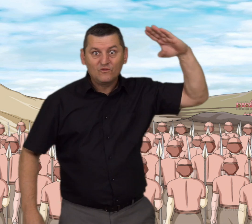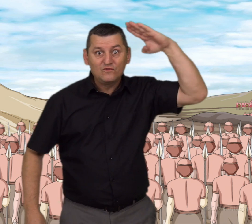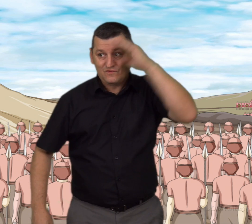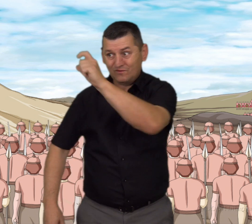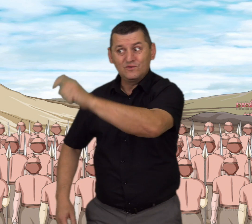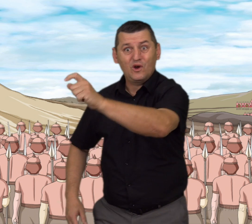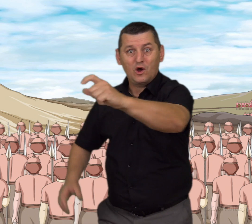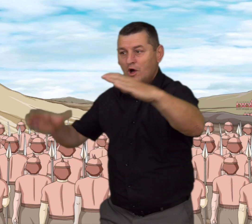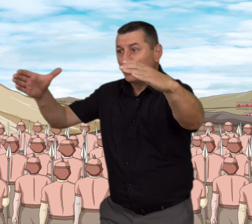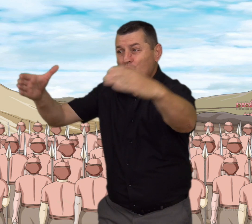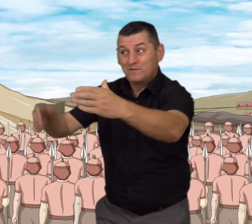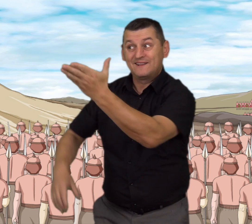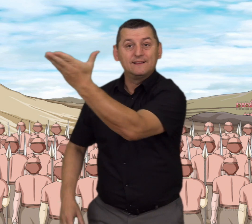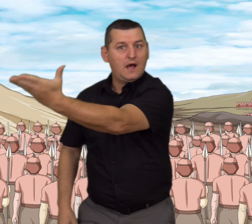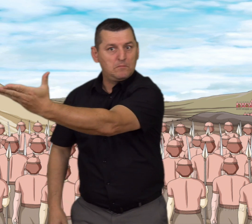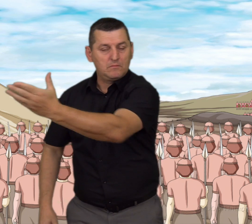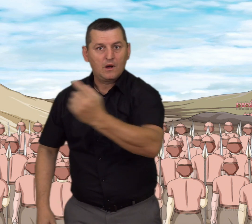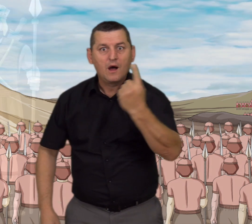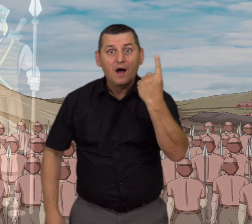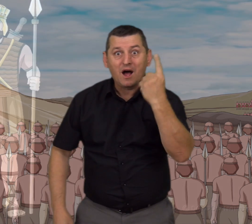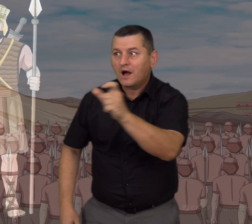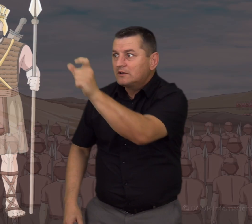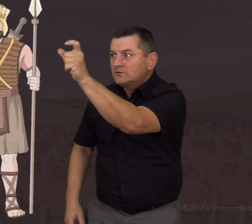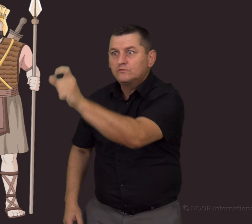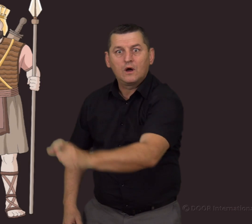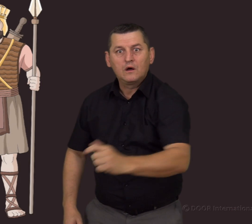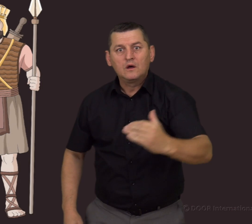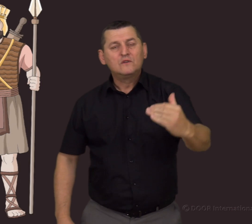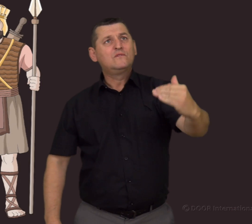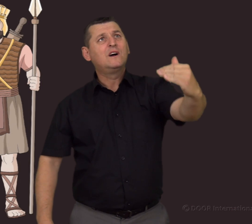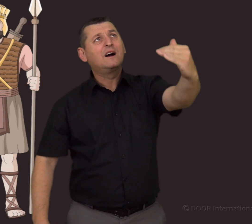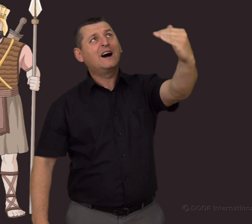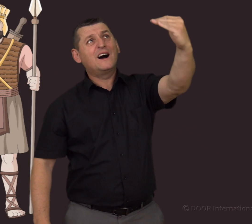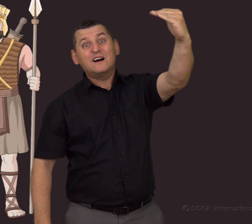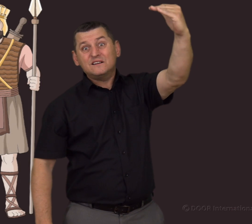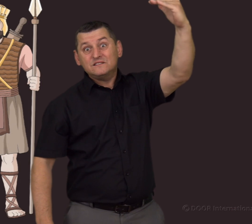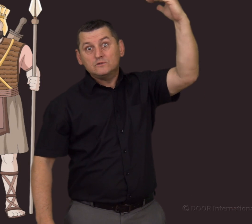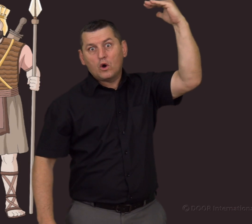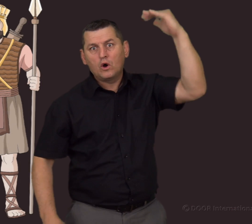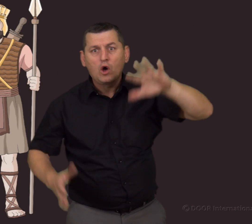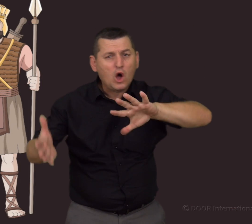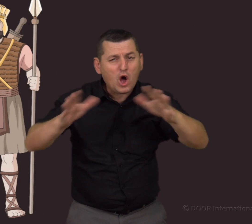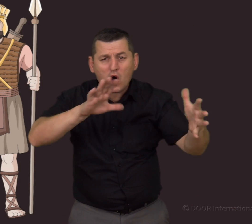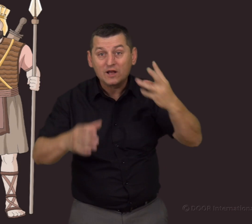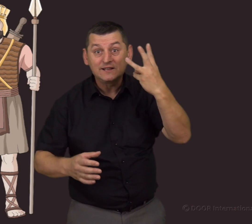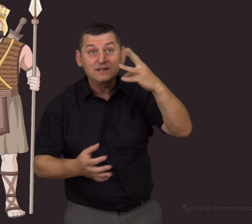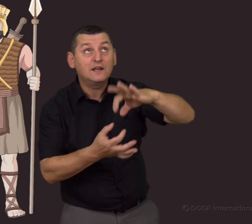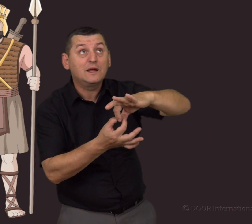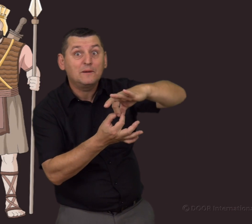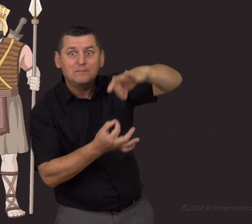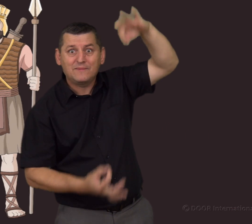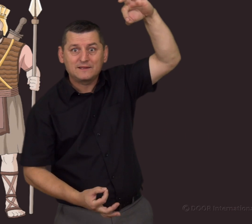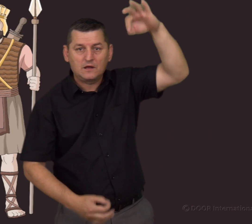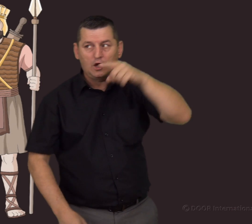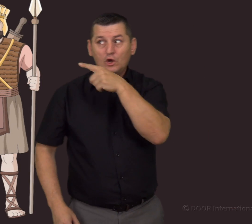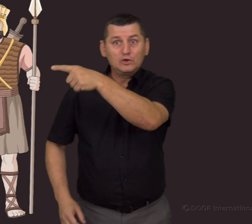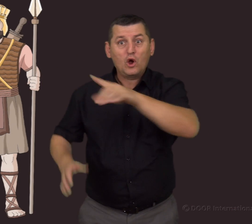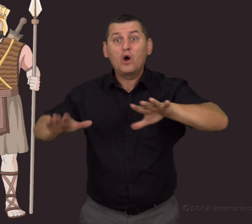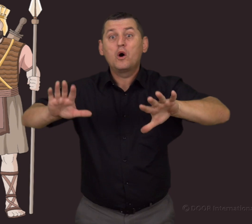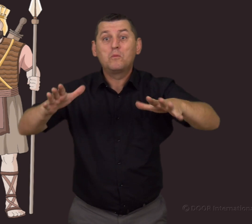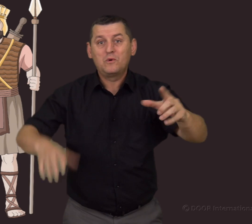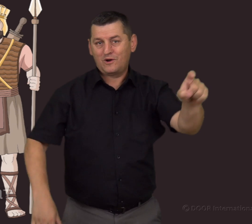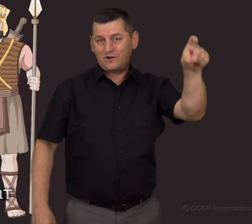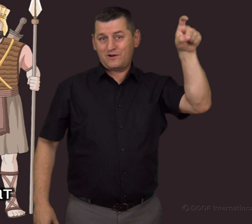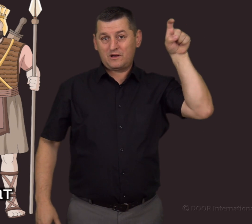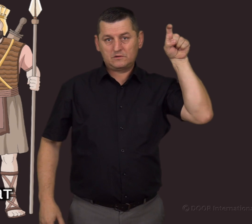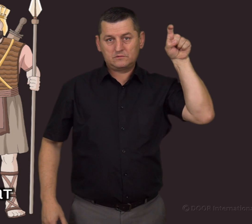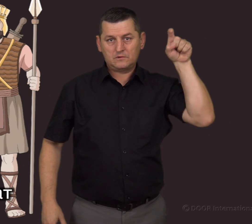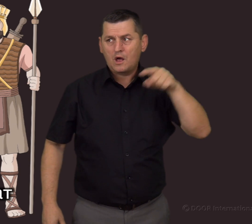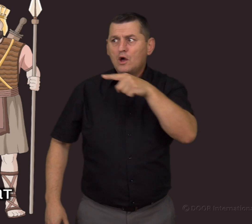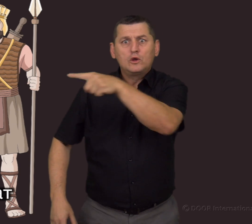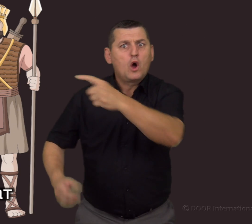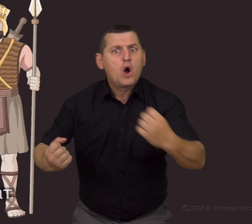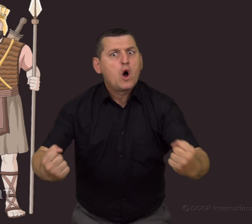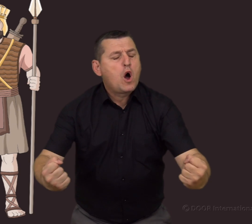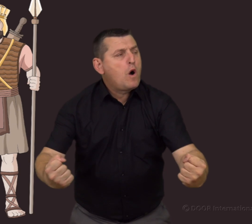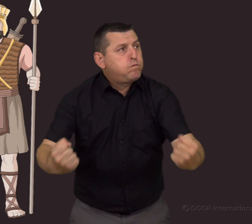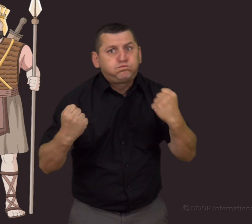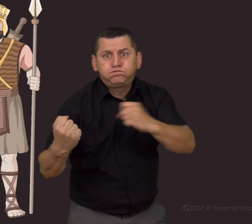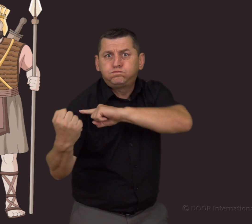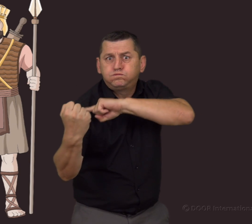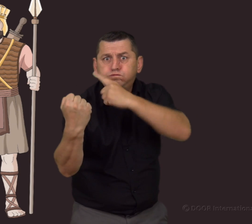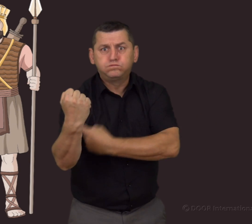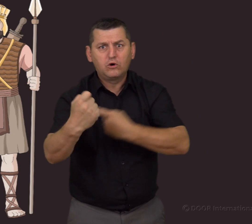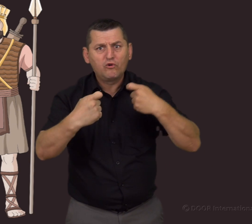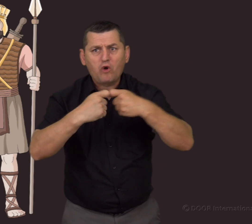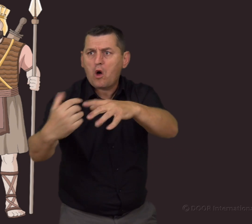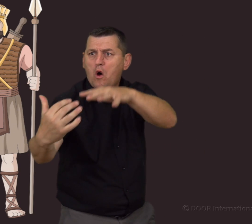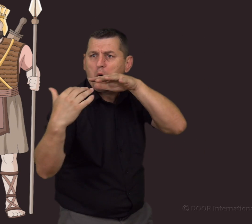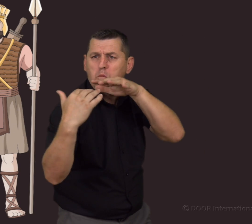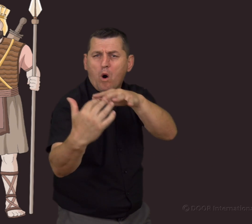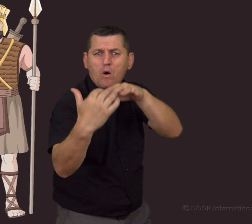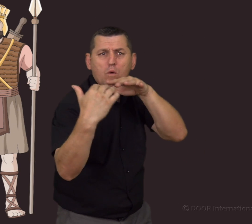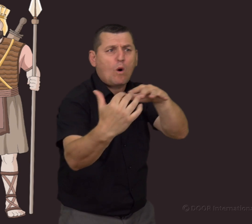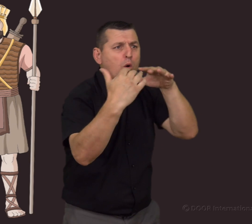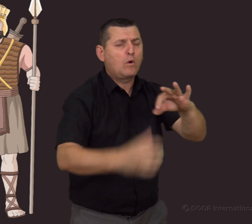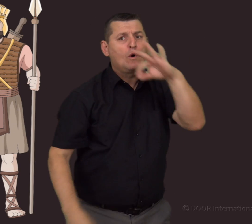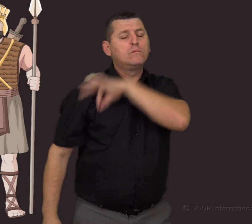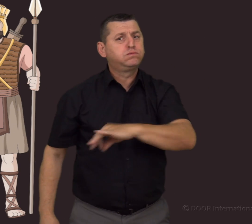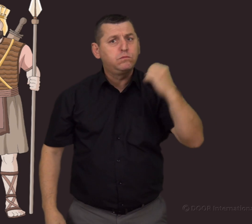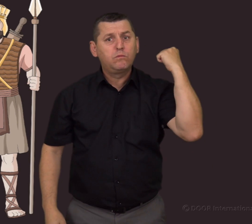Then a champion named Goliath, who was from Gath, came out from the Philistine camp.